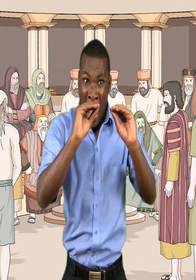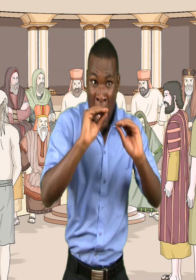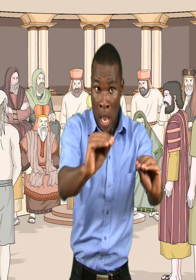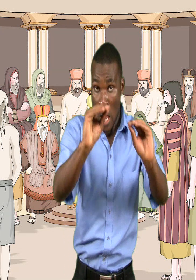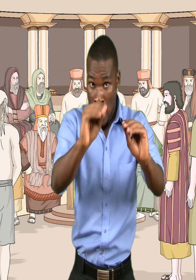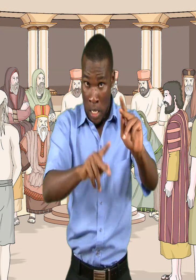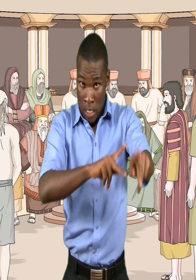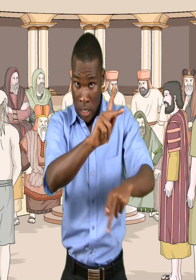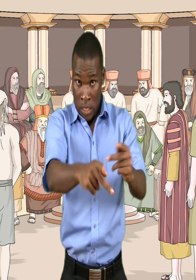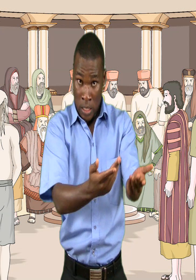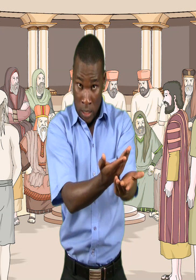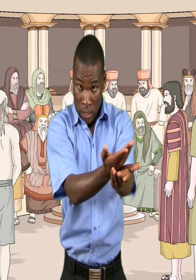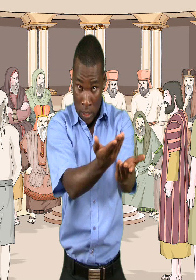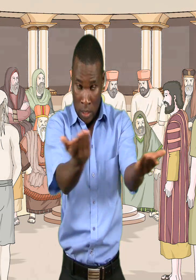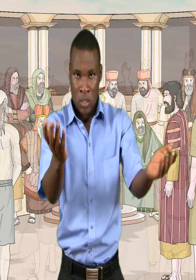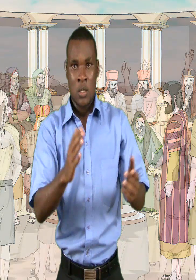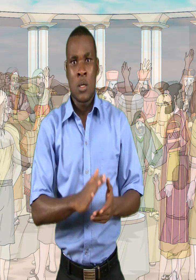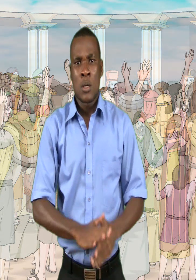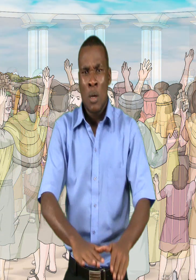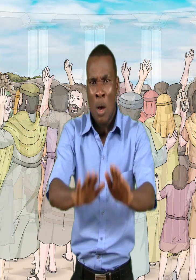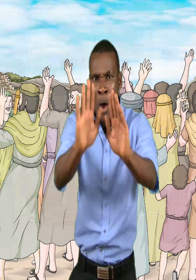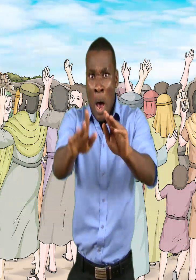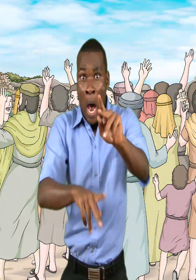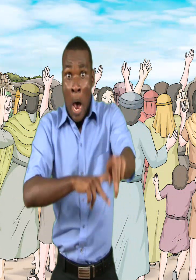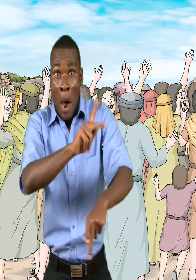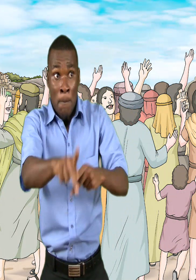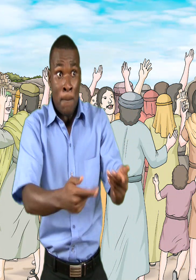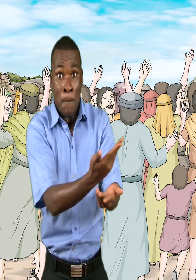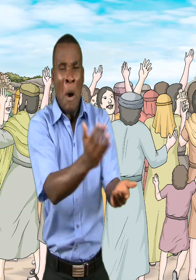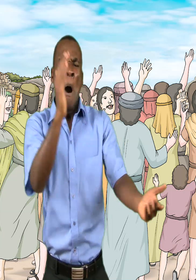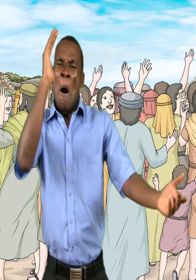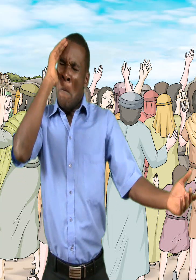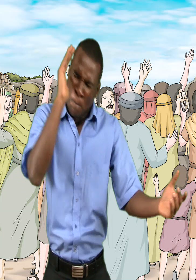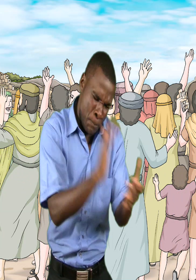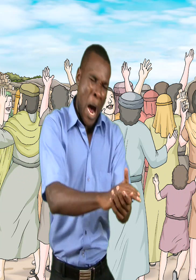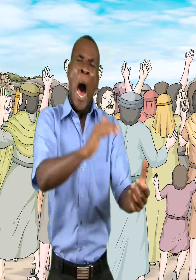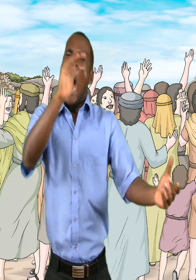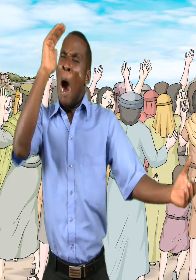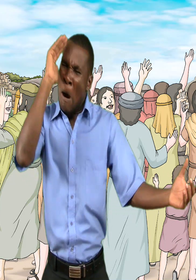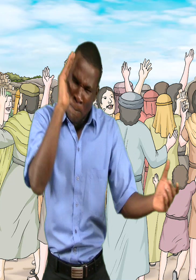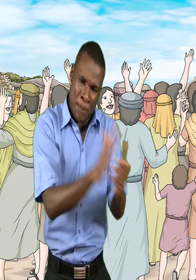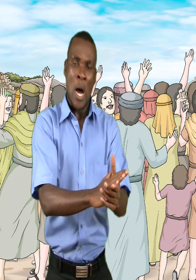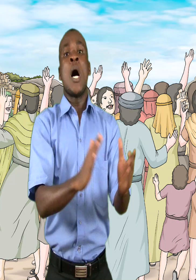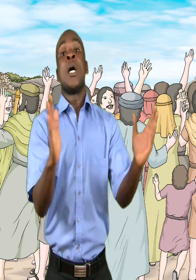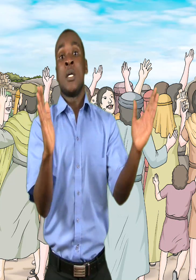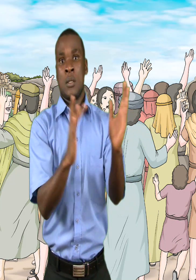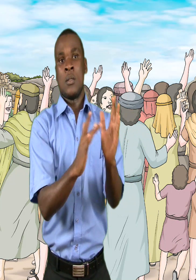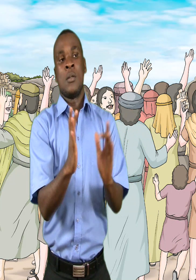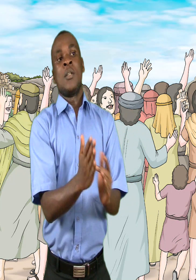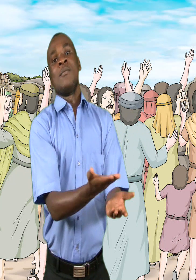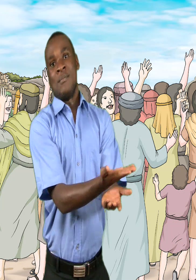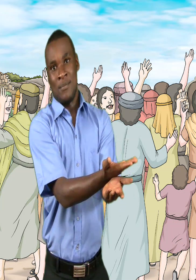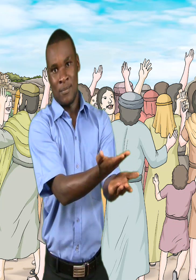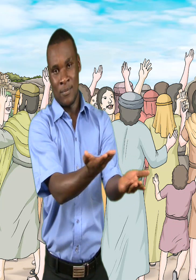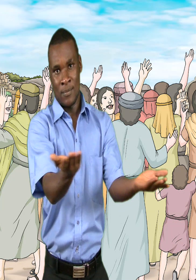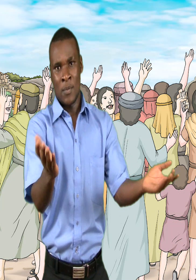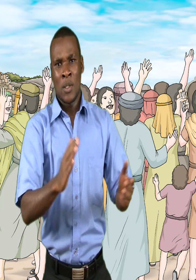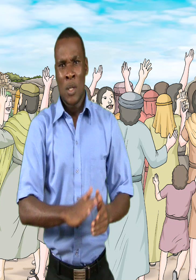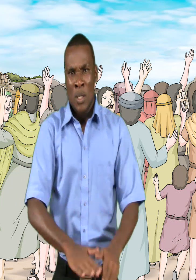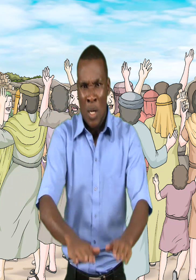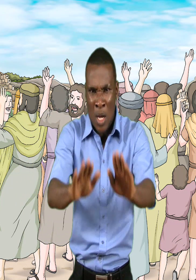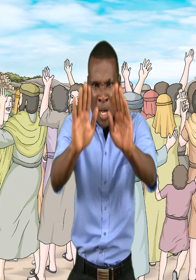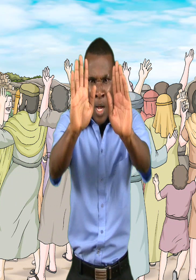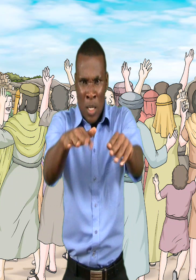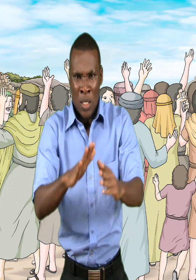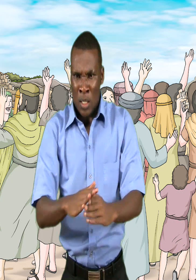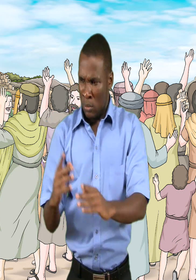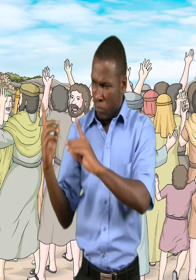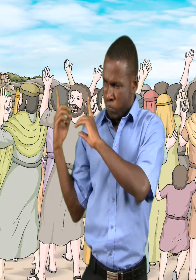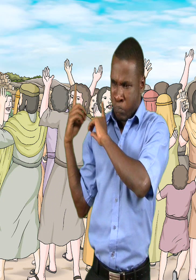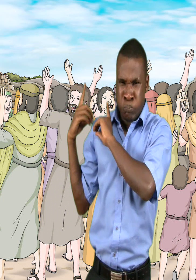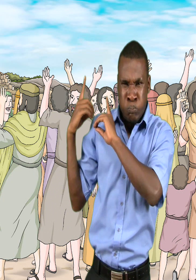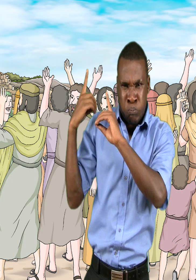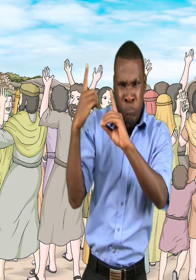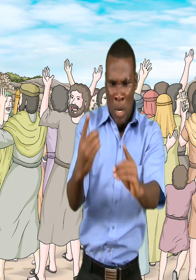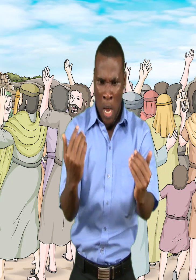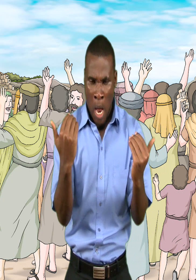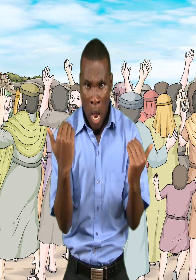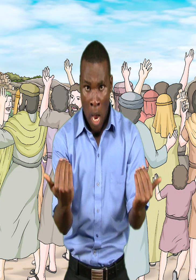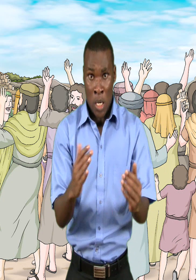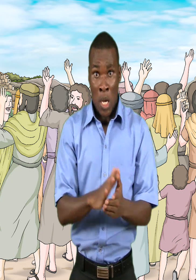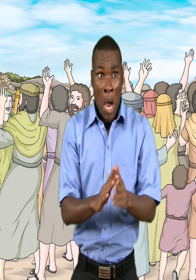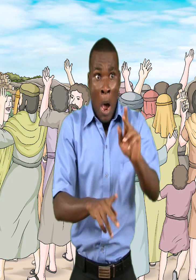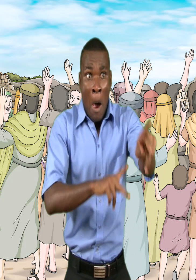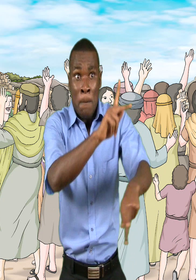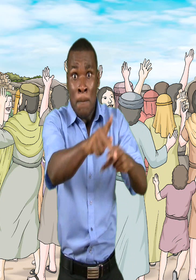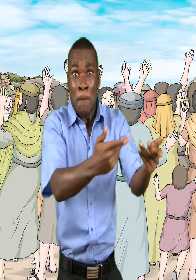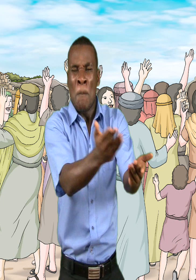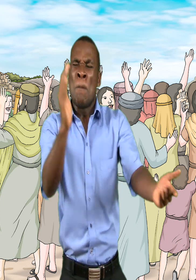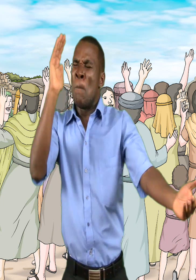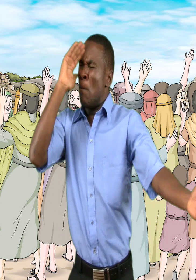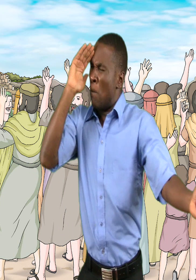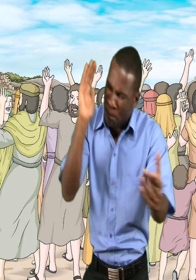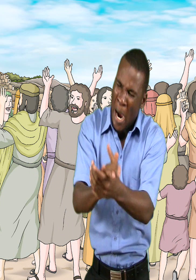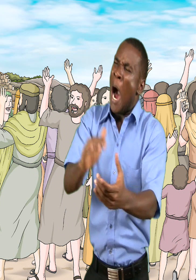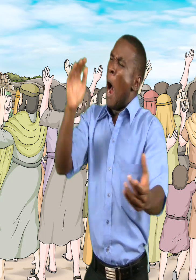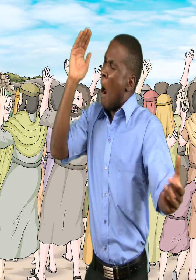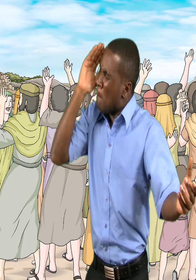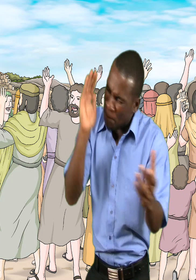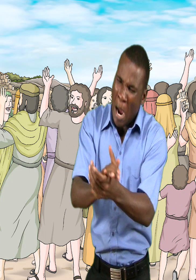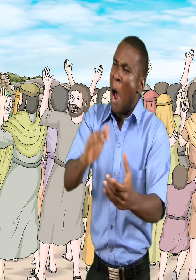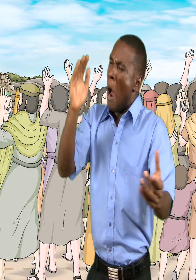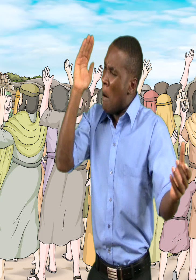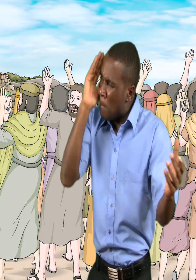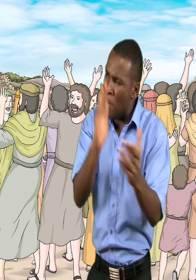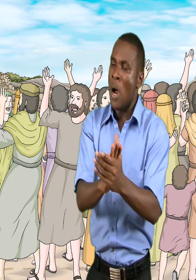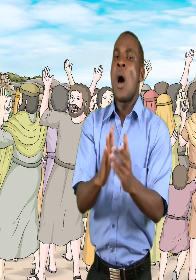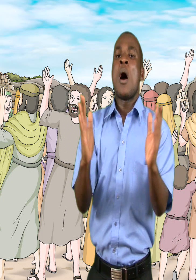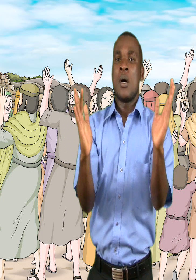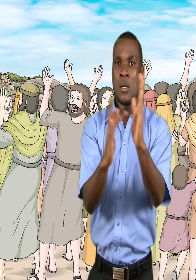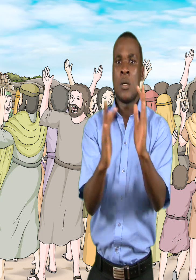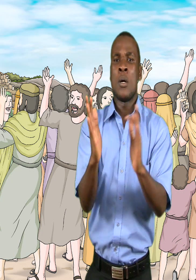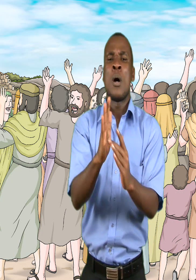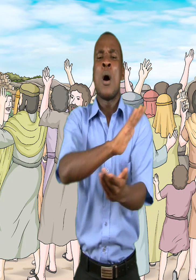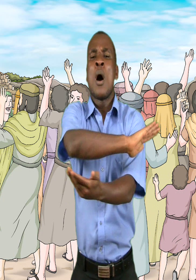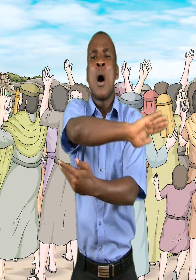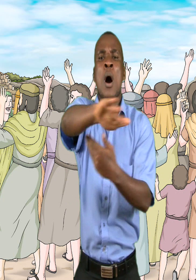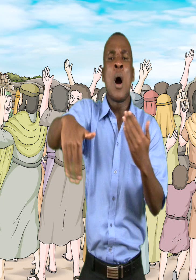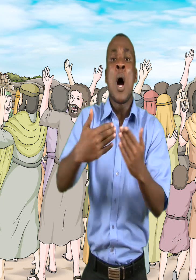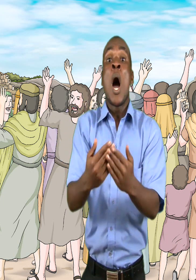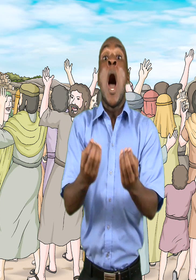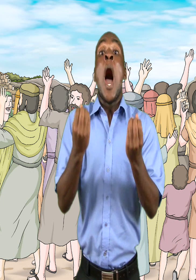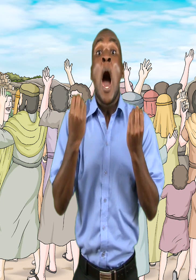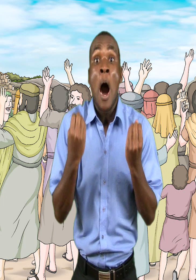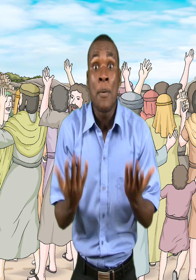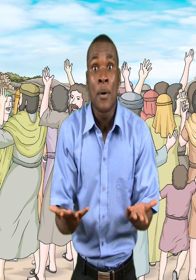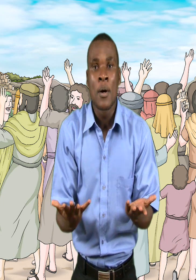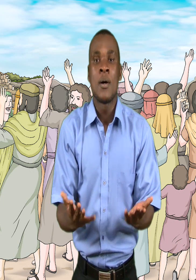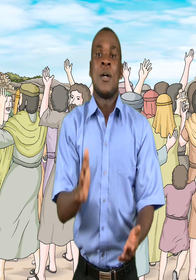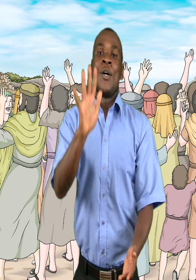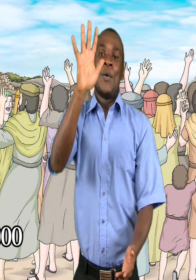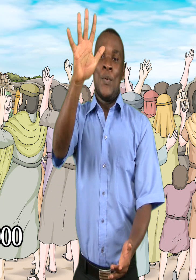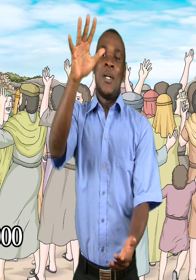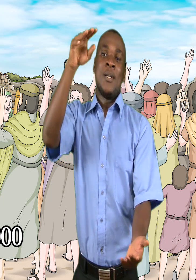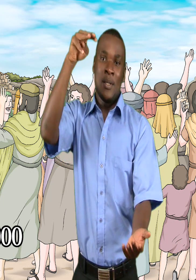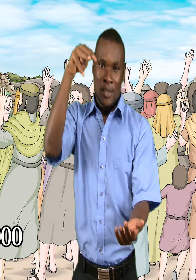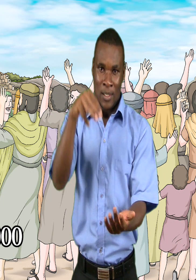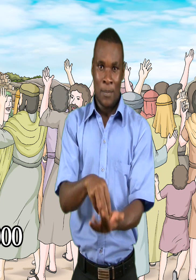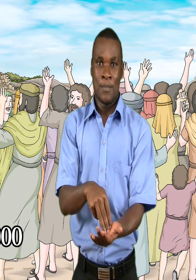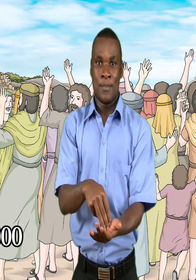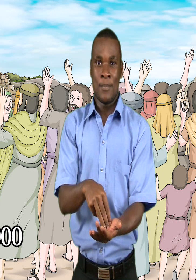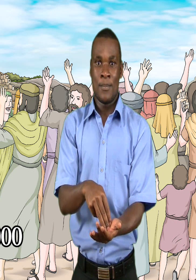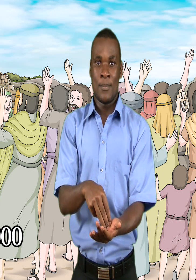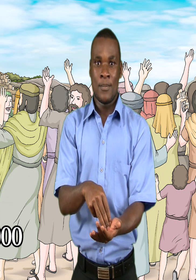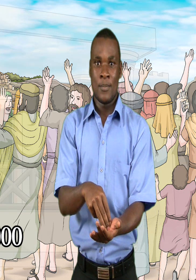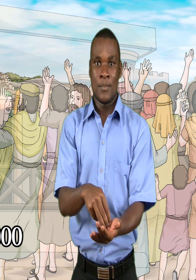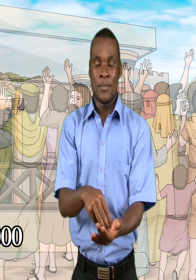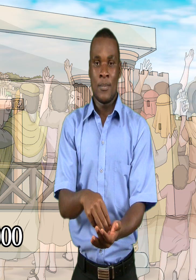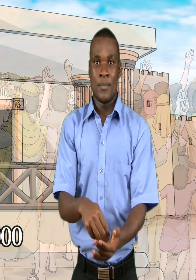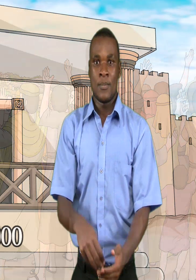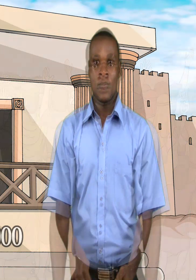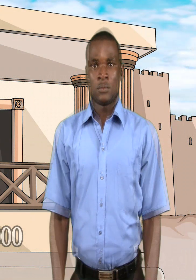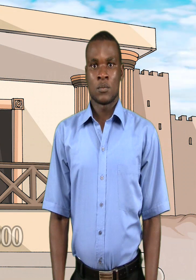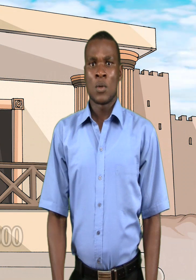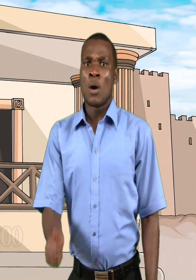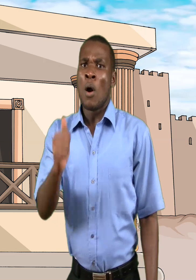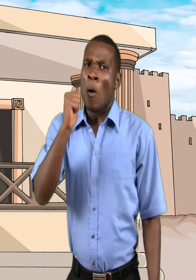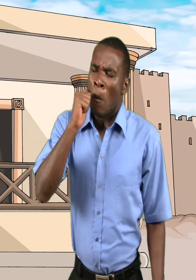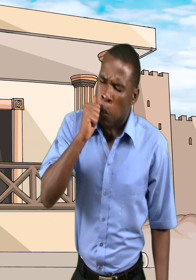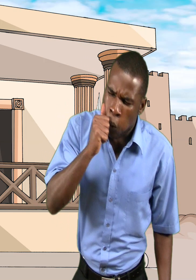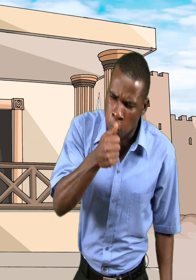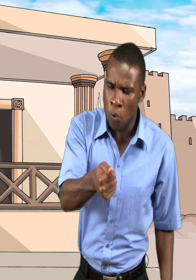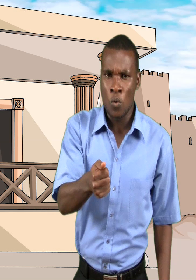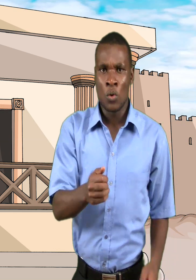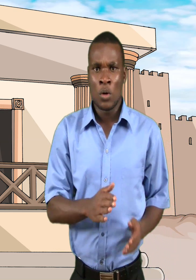But many who heard the message believed, and the number of men grew to about five thousand.